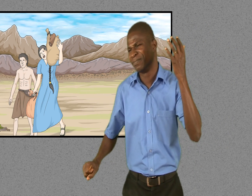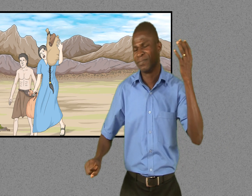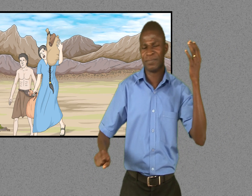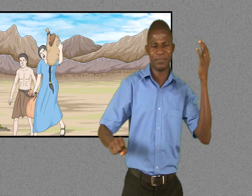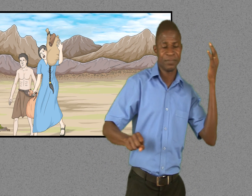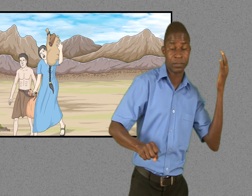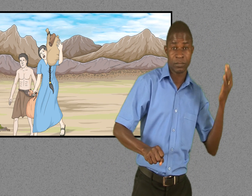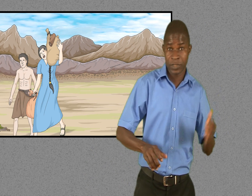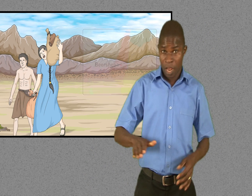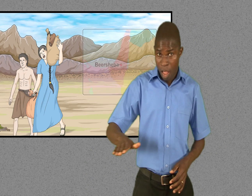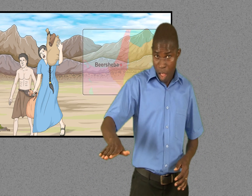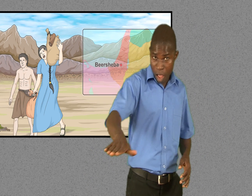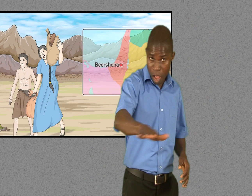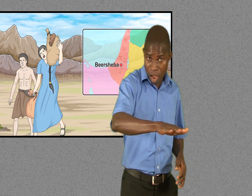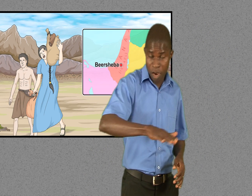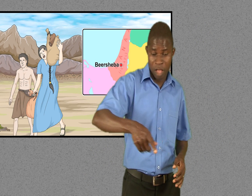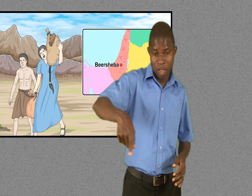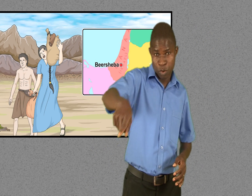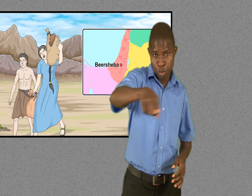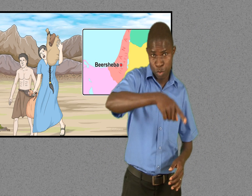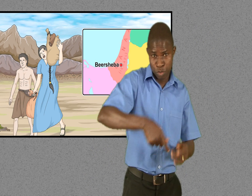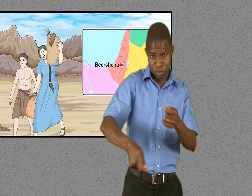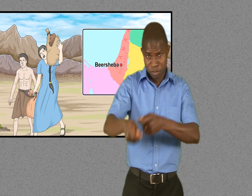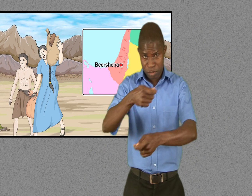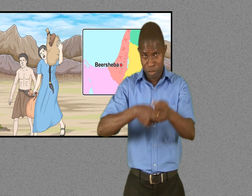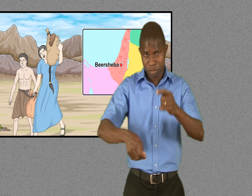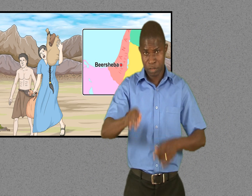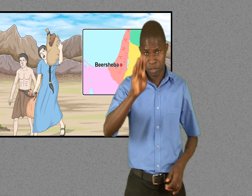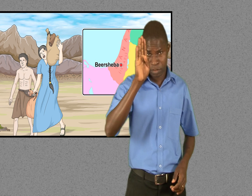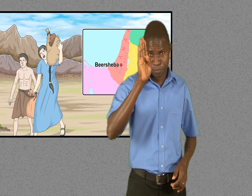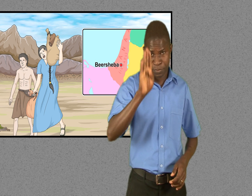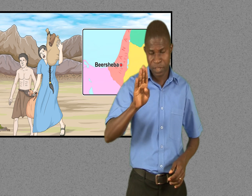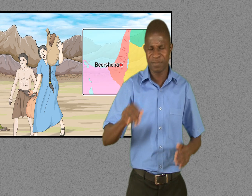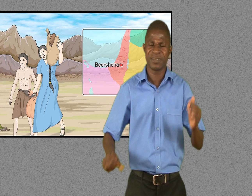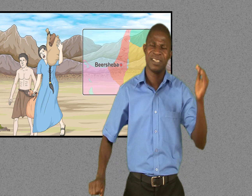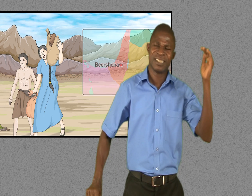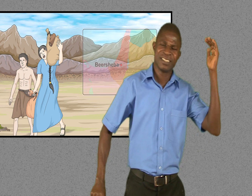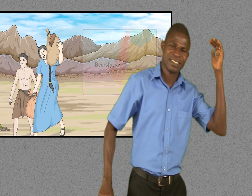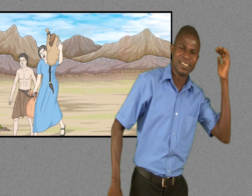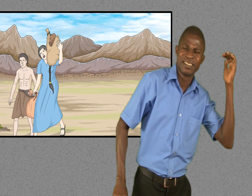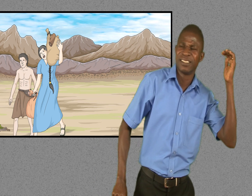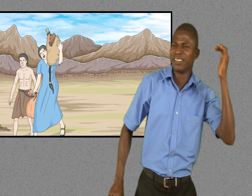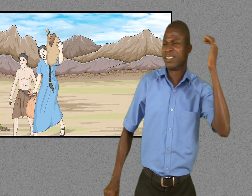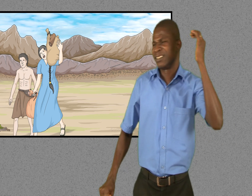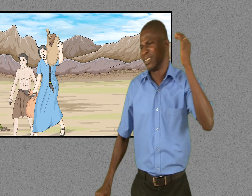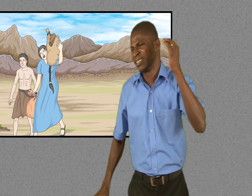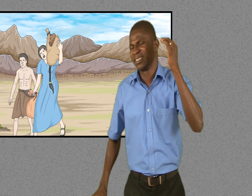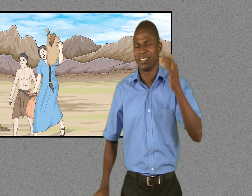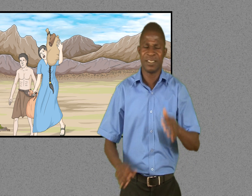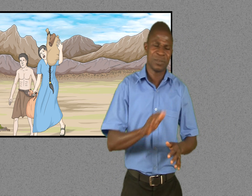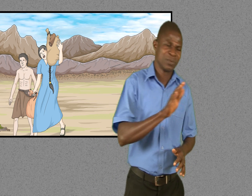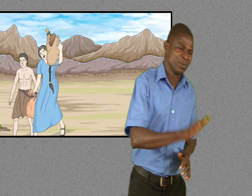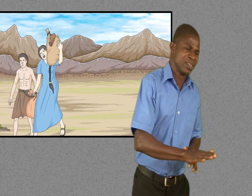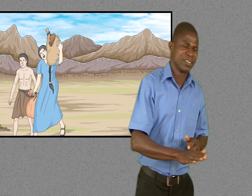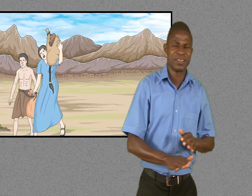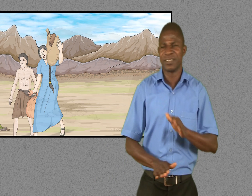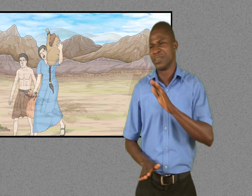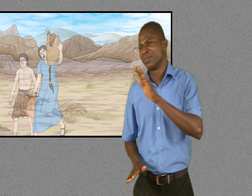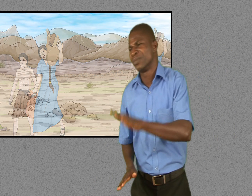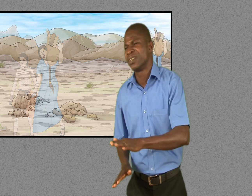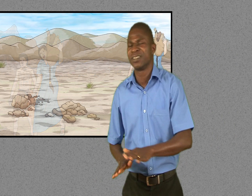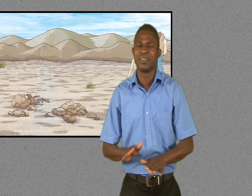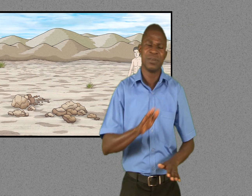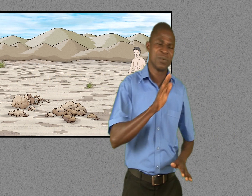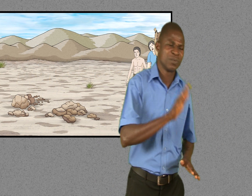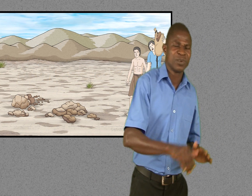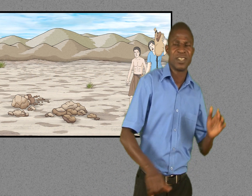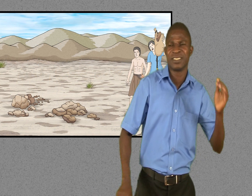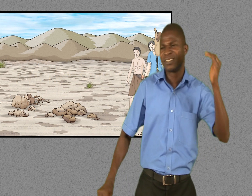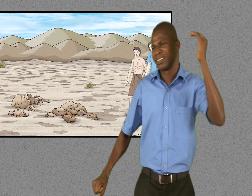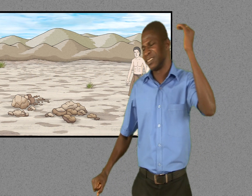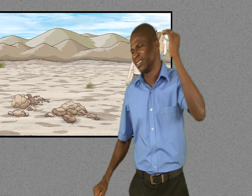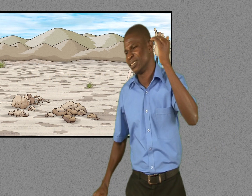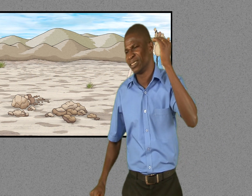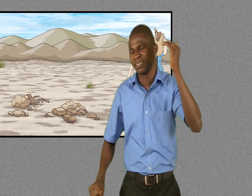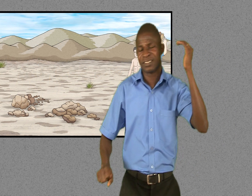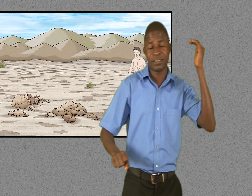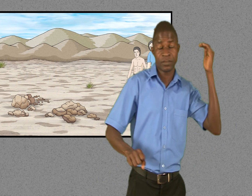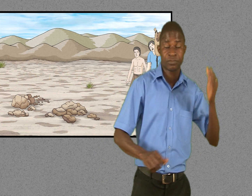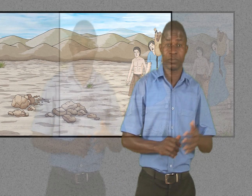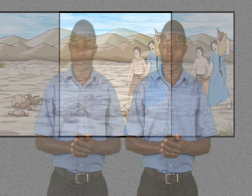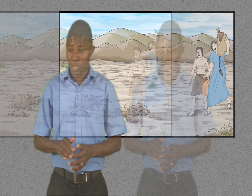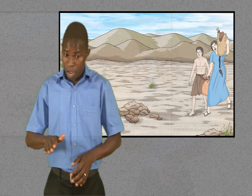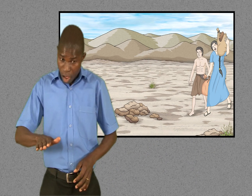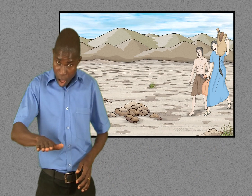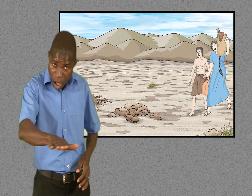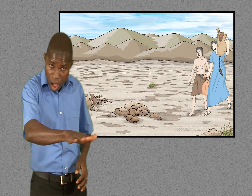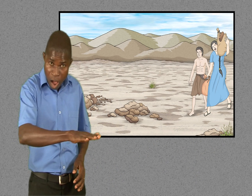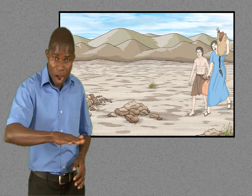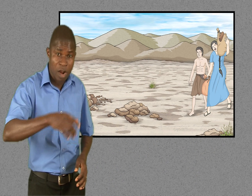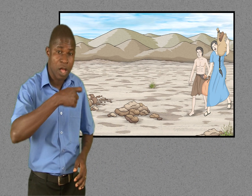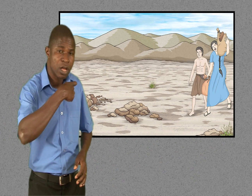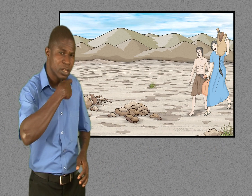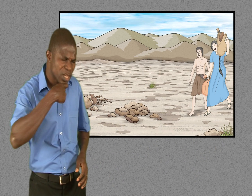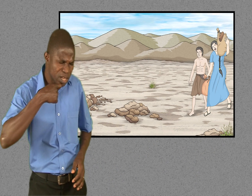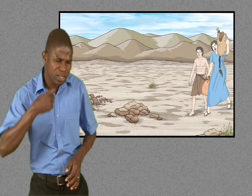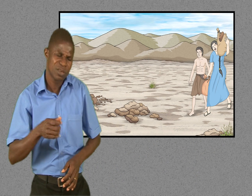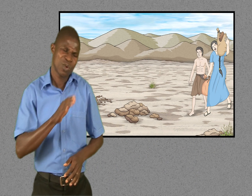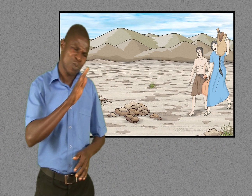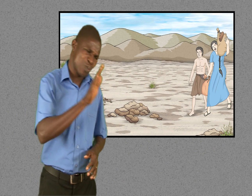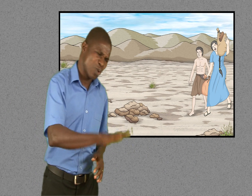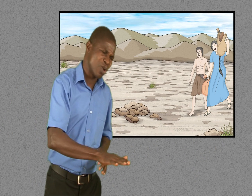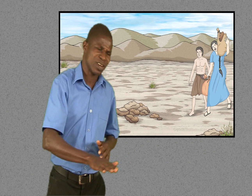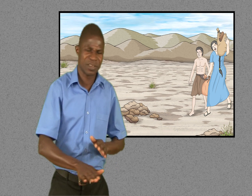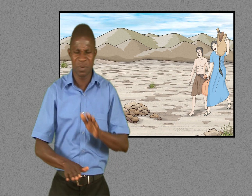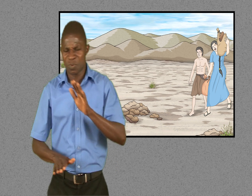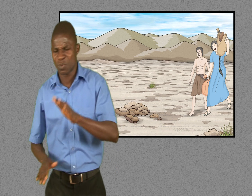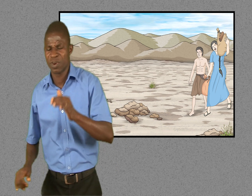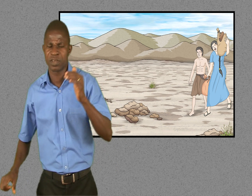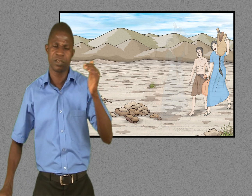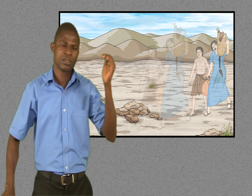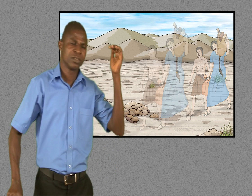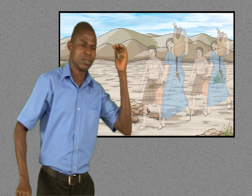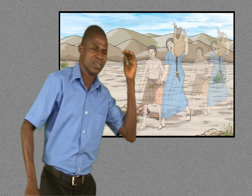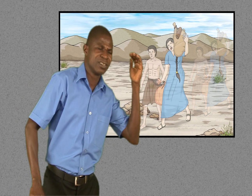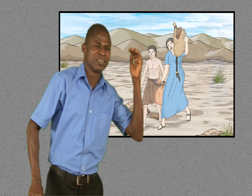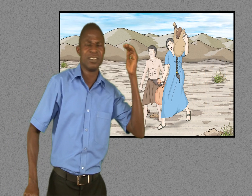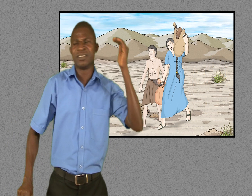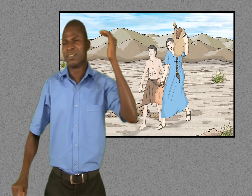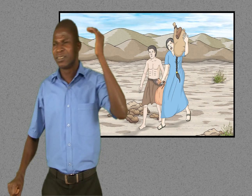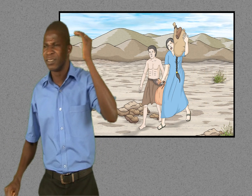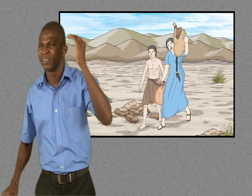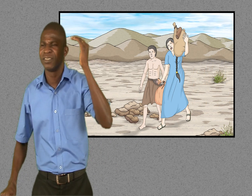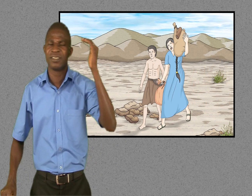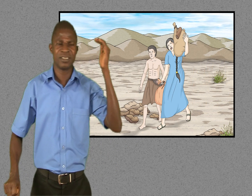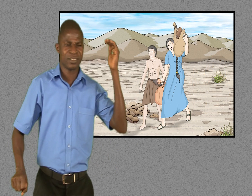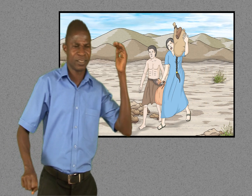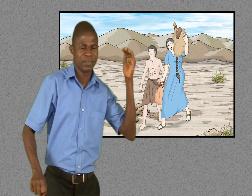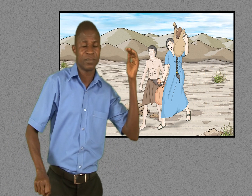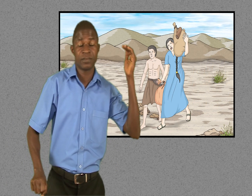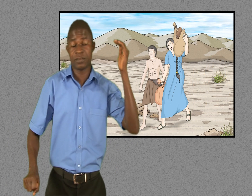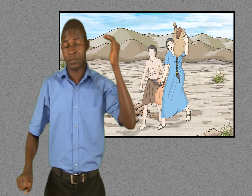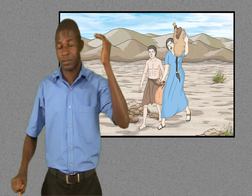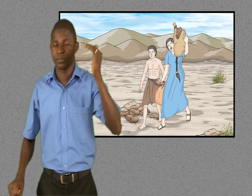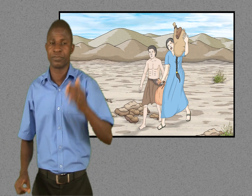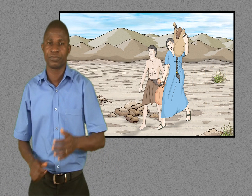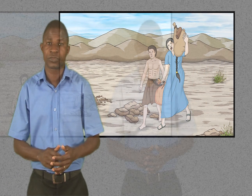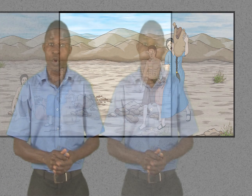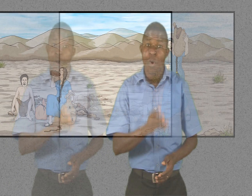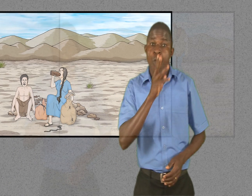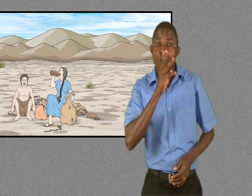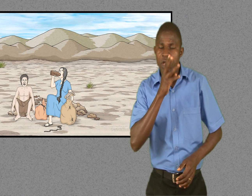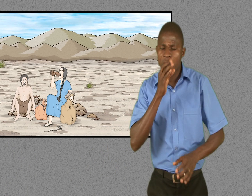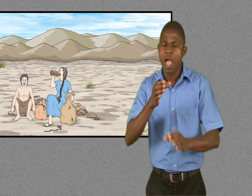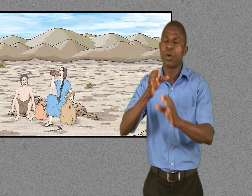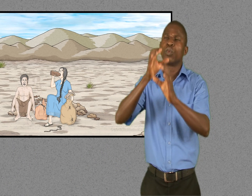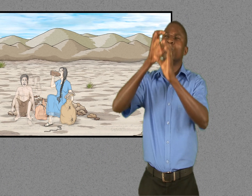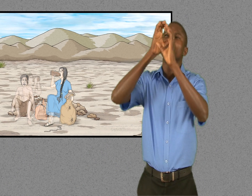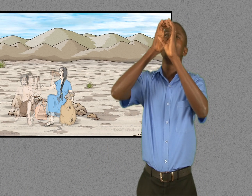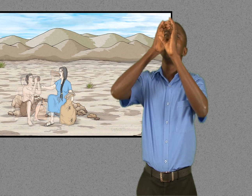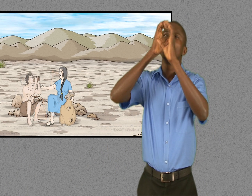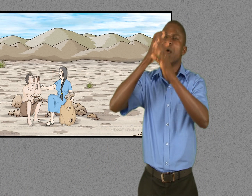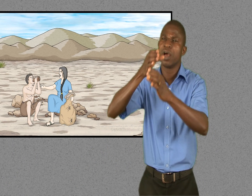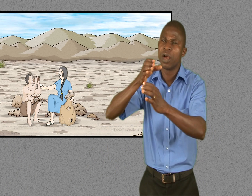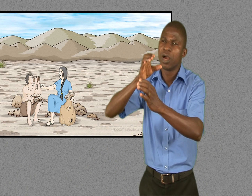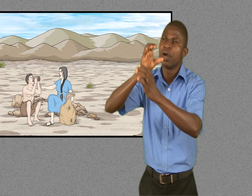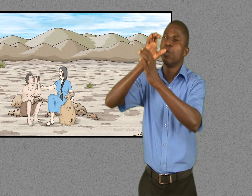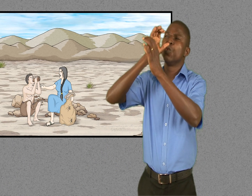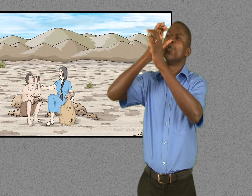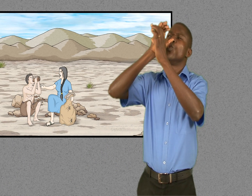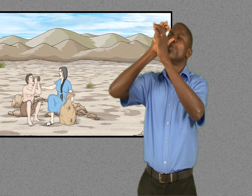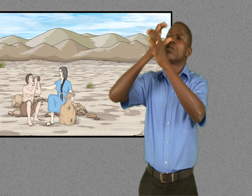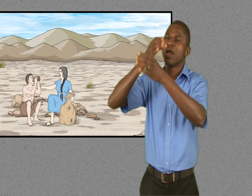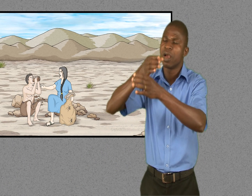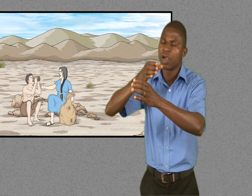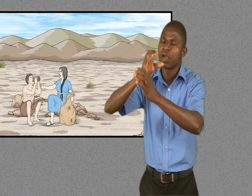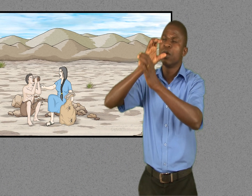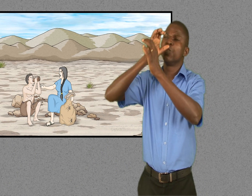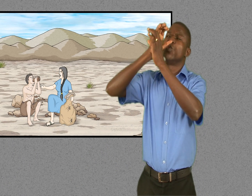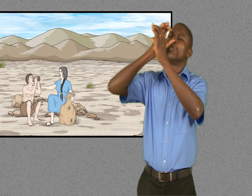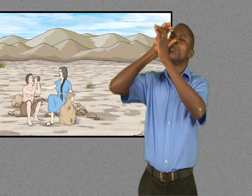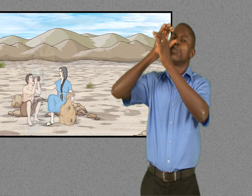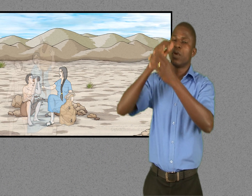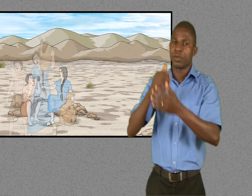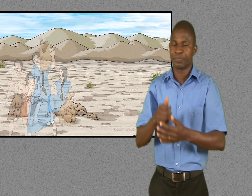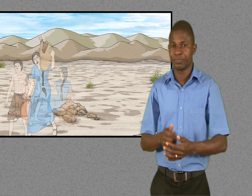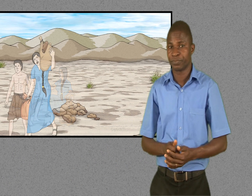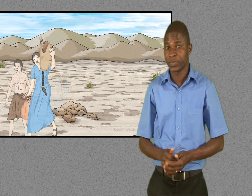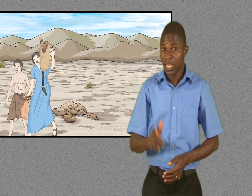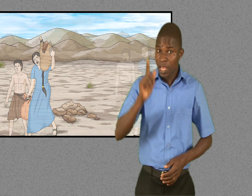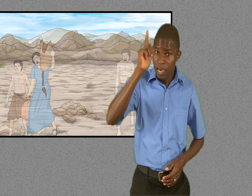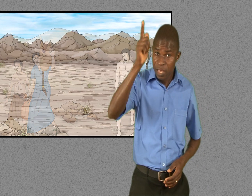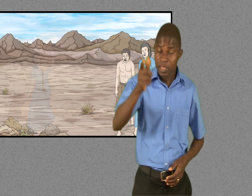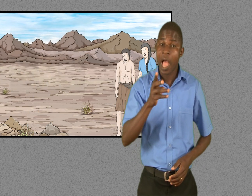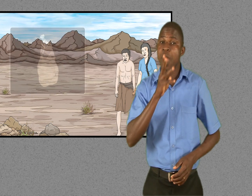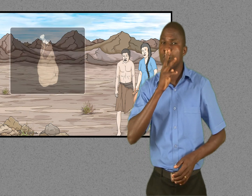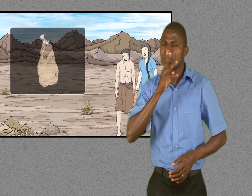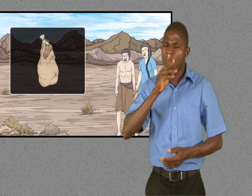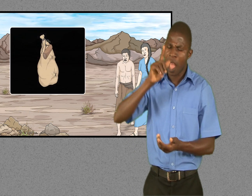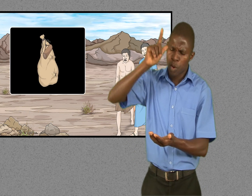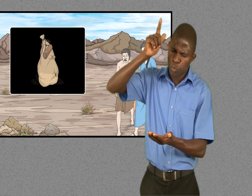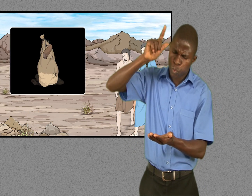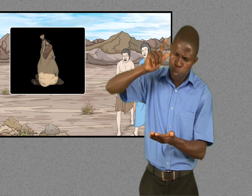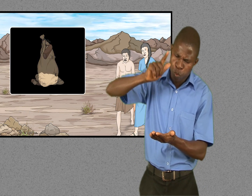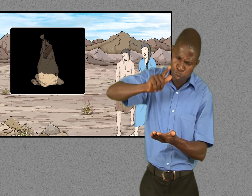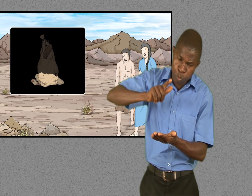She left and wandered in the Wilderness of Beersheba.